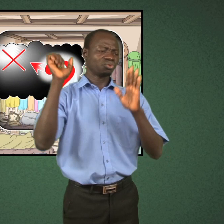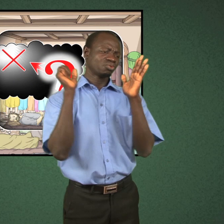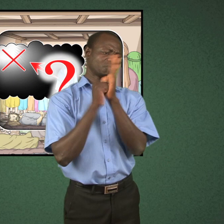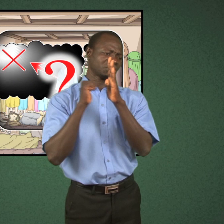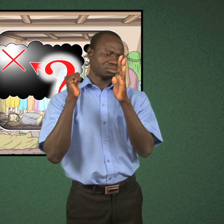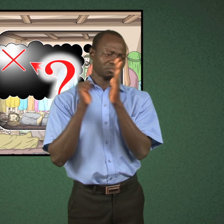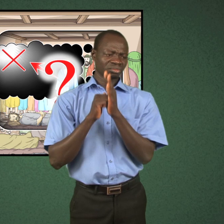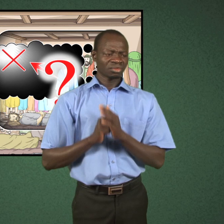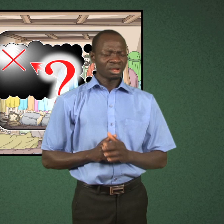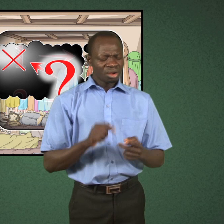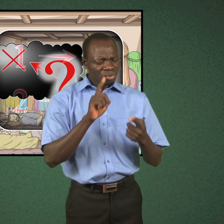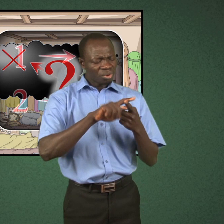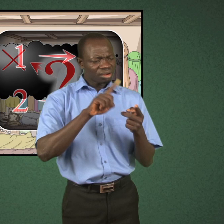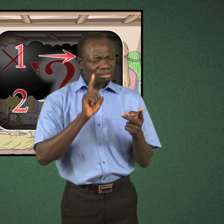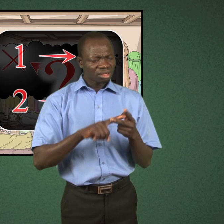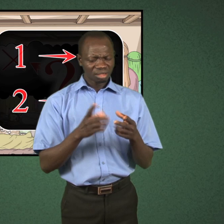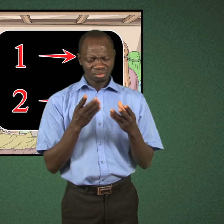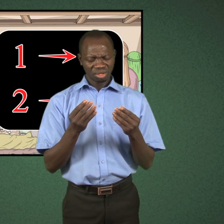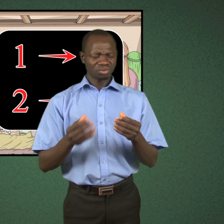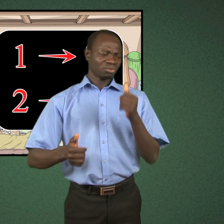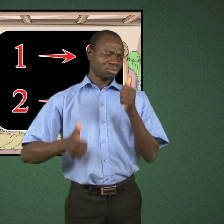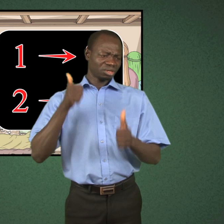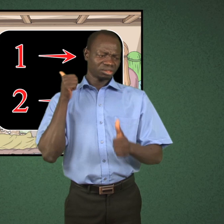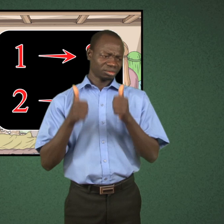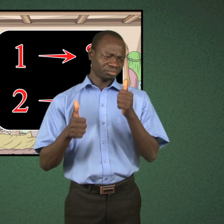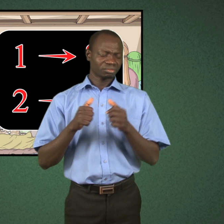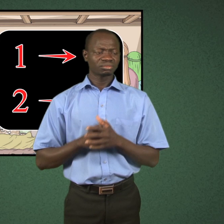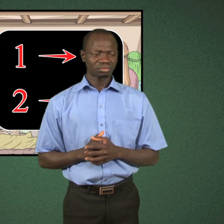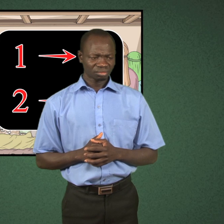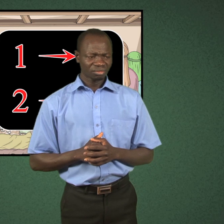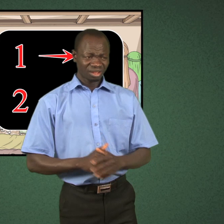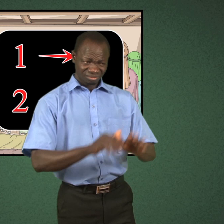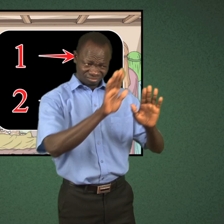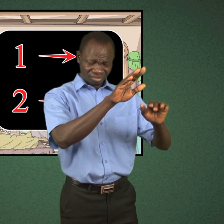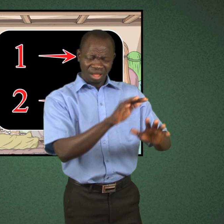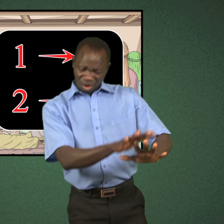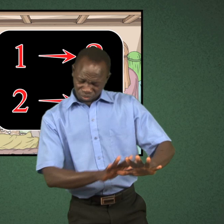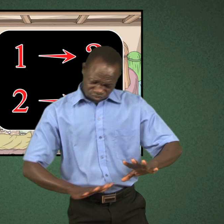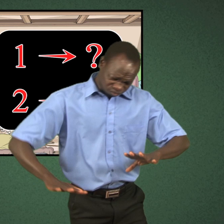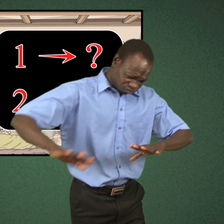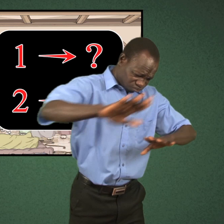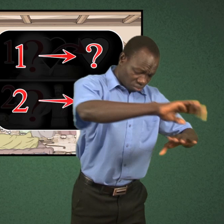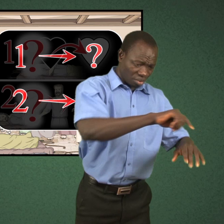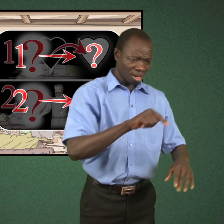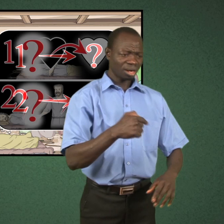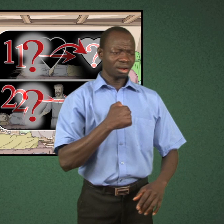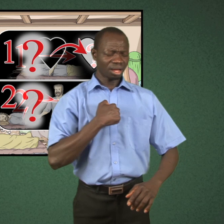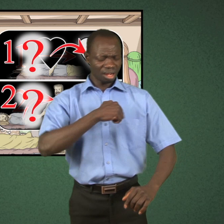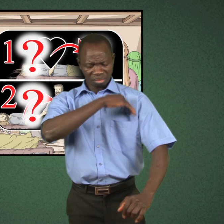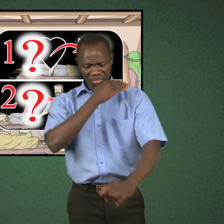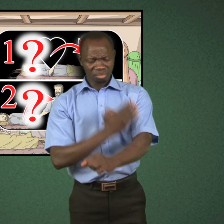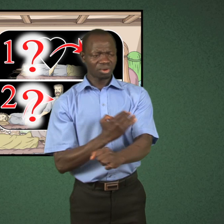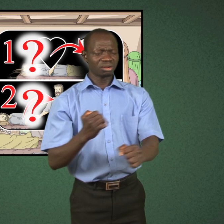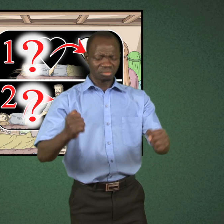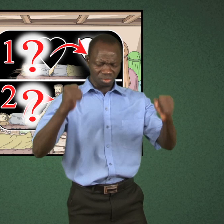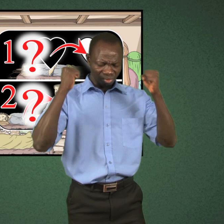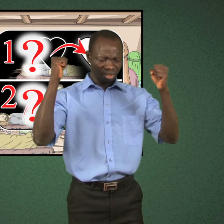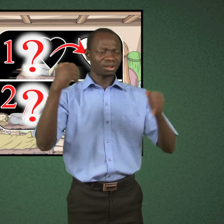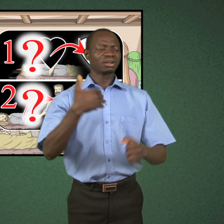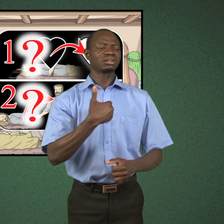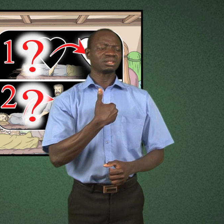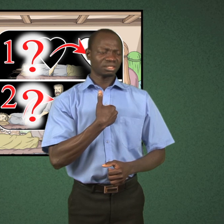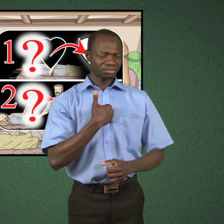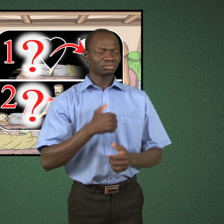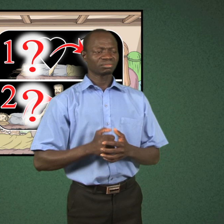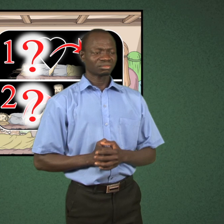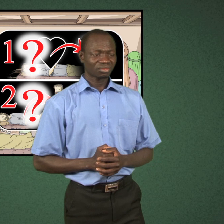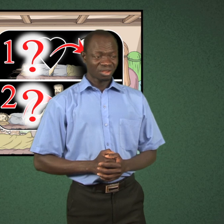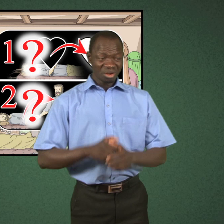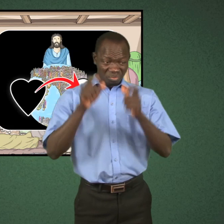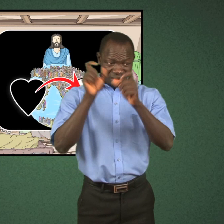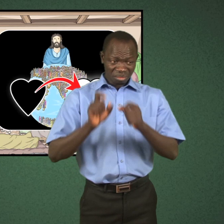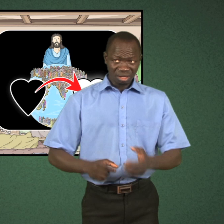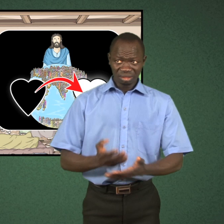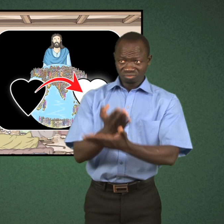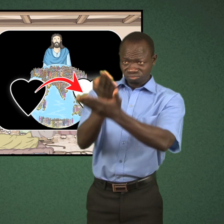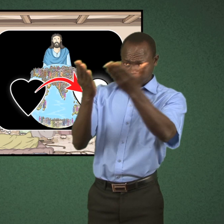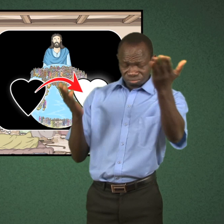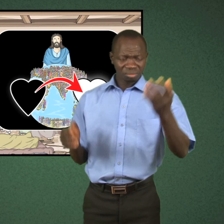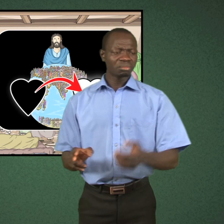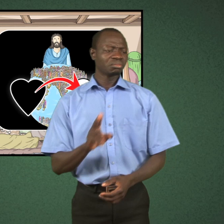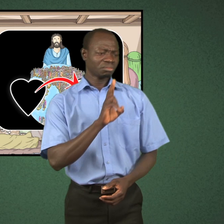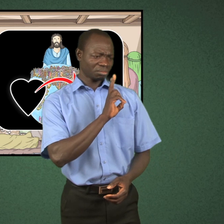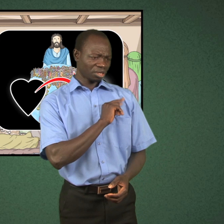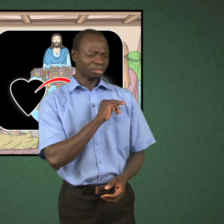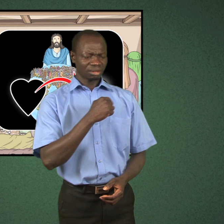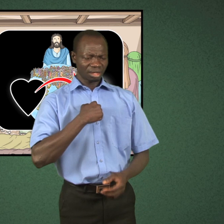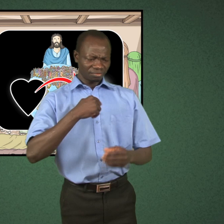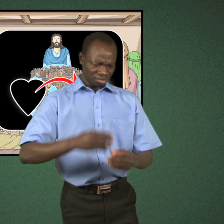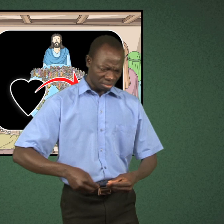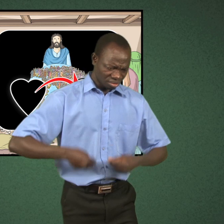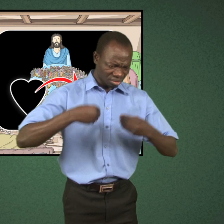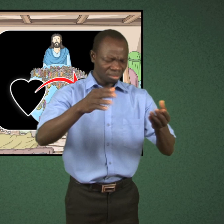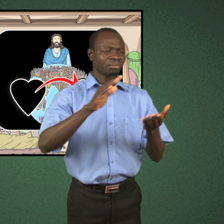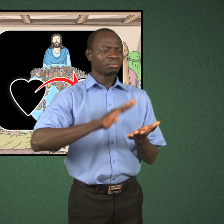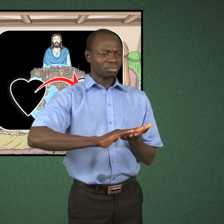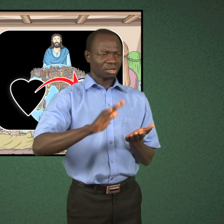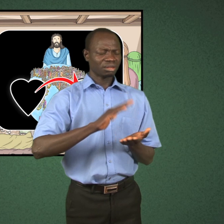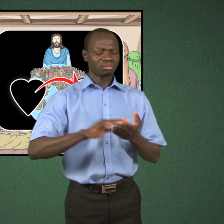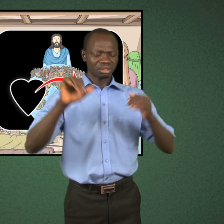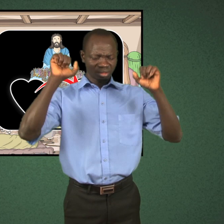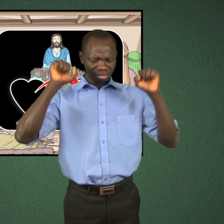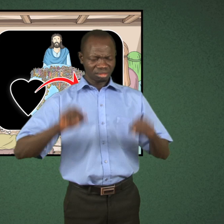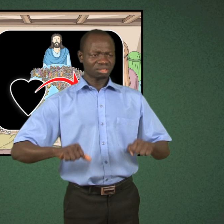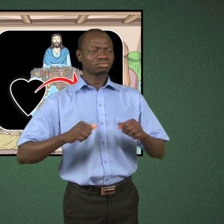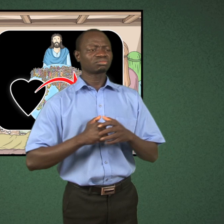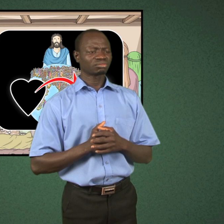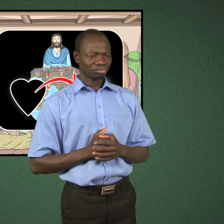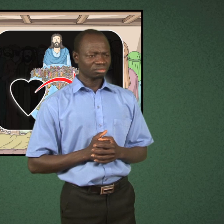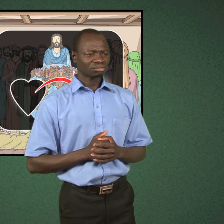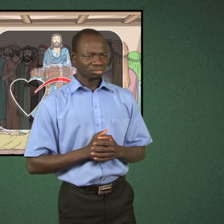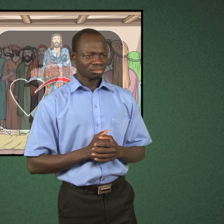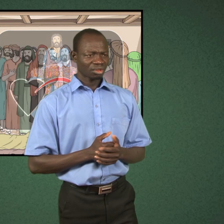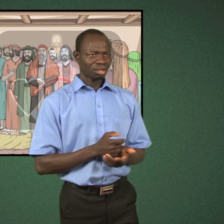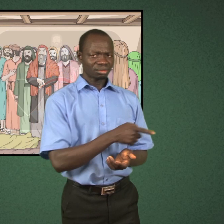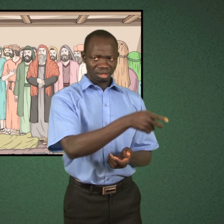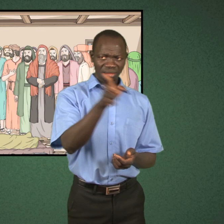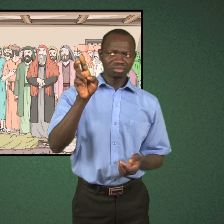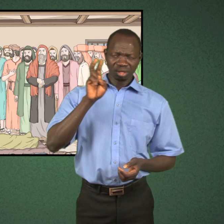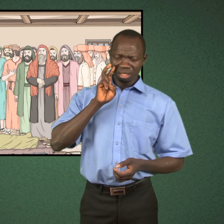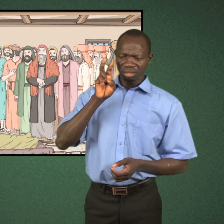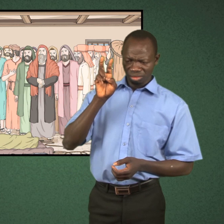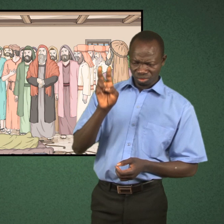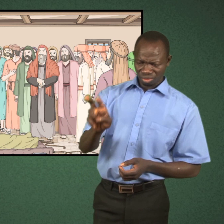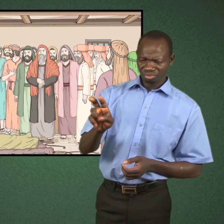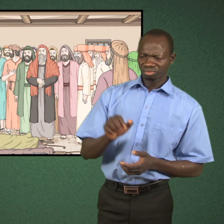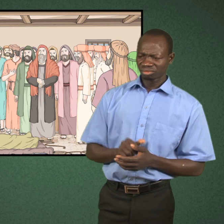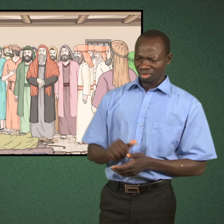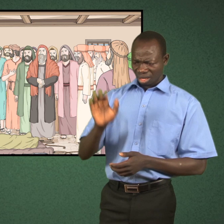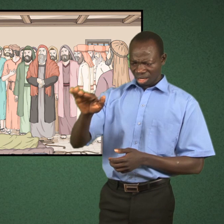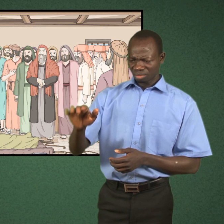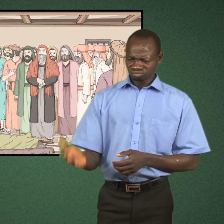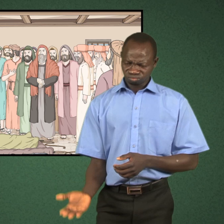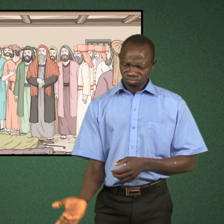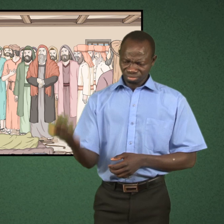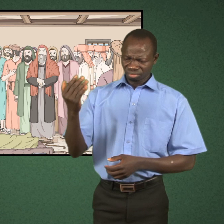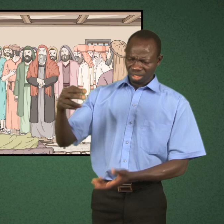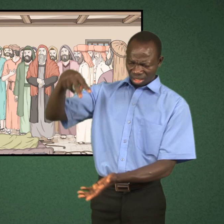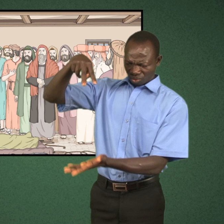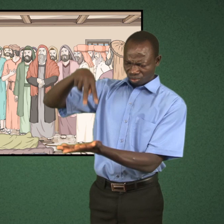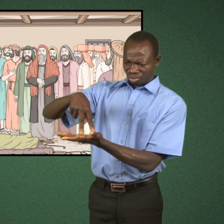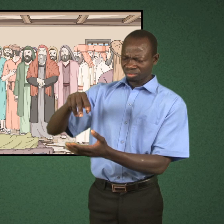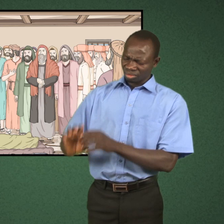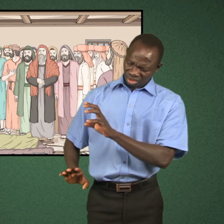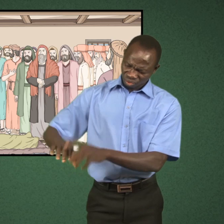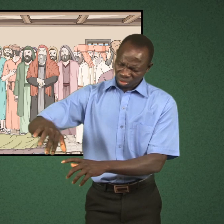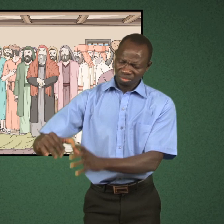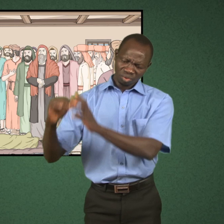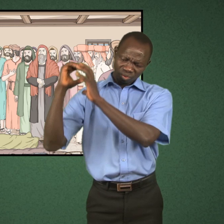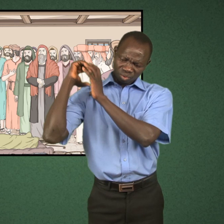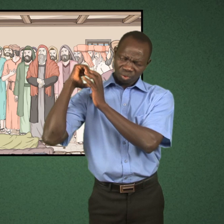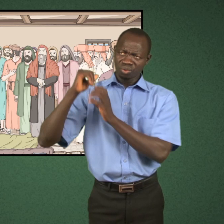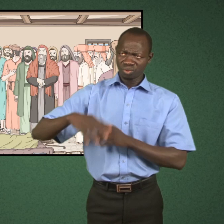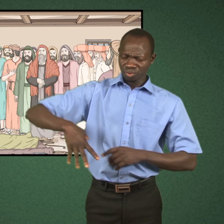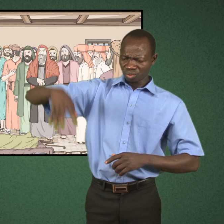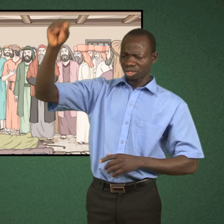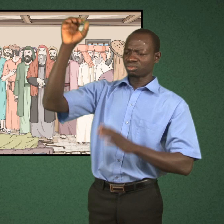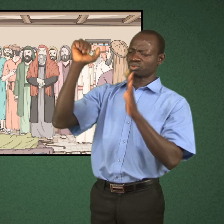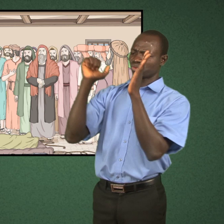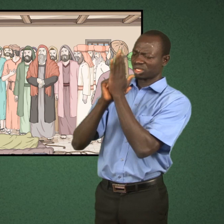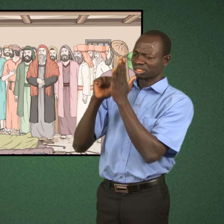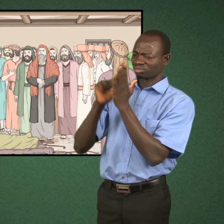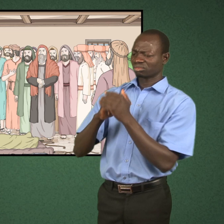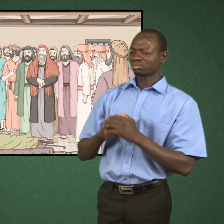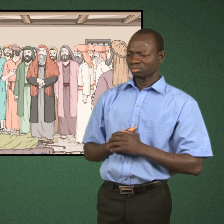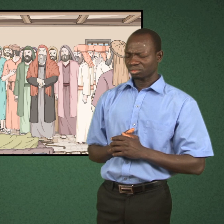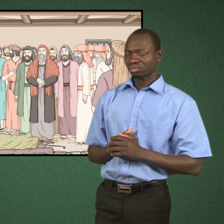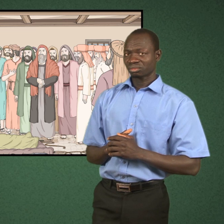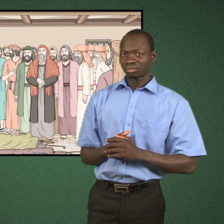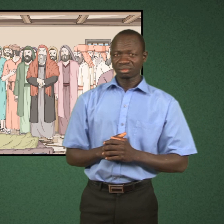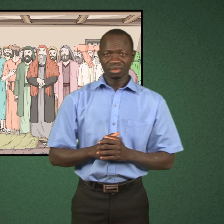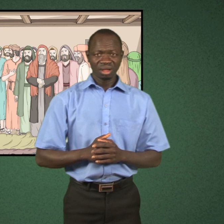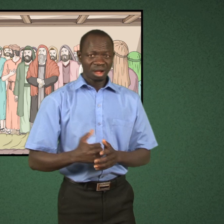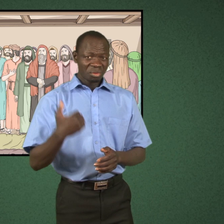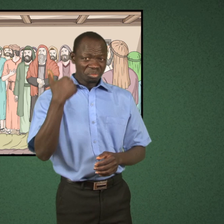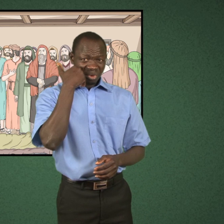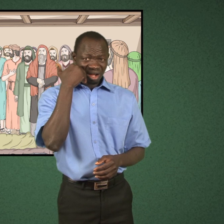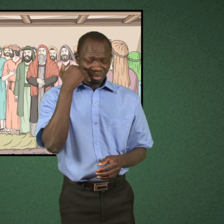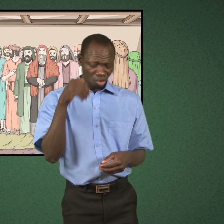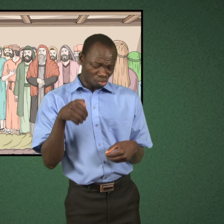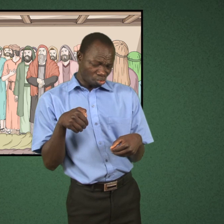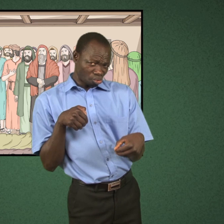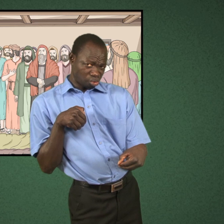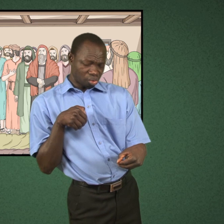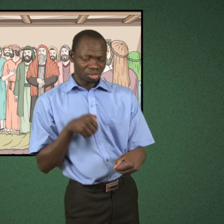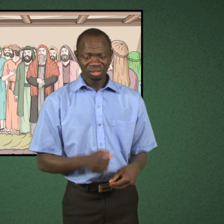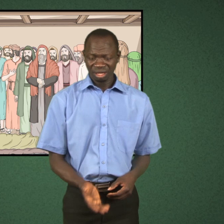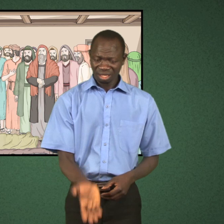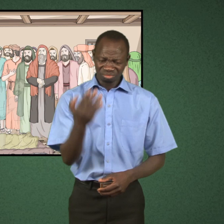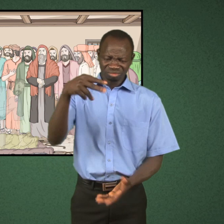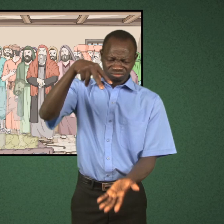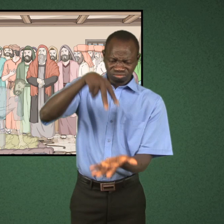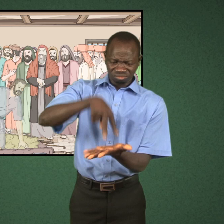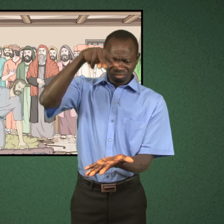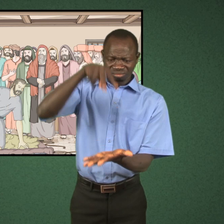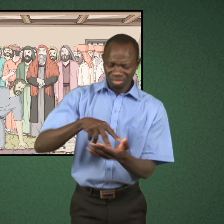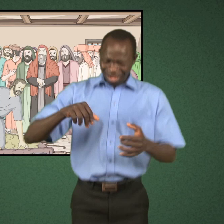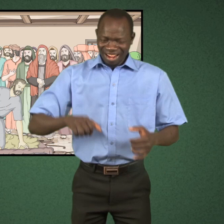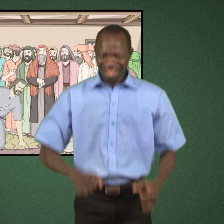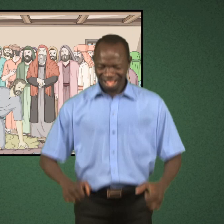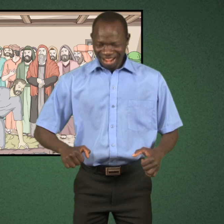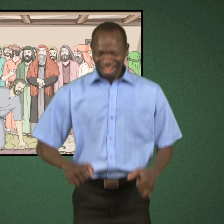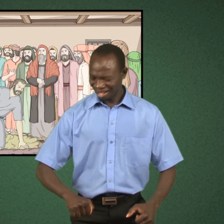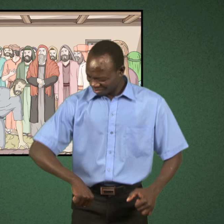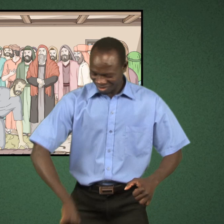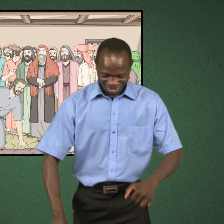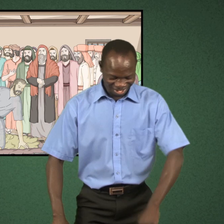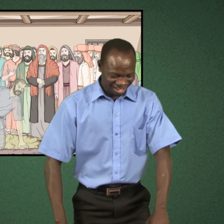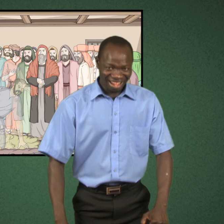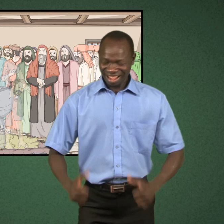“Which is easier: to say to a paralytic, ‘Your sins are forgiven,’ or to say, ‘Get up, pick up your mat, and walk’? But so that you may know that the Son of Man has authority on earth to forgive sins...” He said to the paralytic, “I tell you, get up, pick up your mat, and go home.”